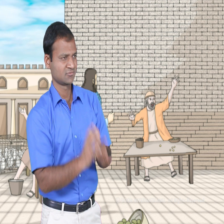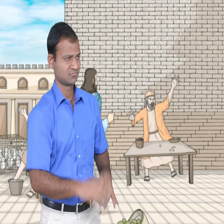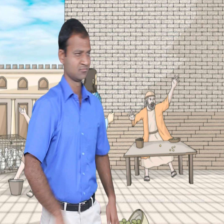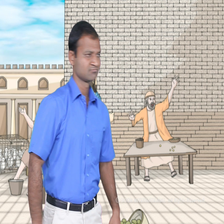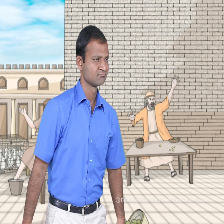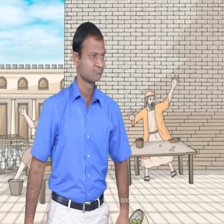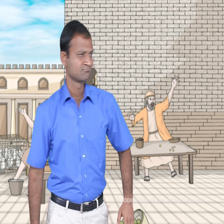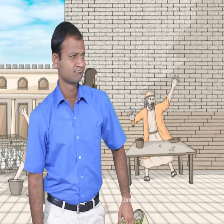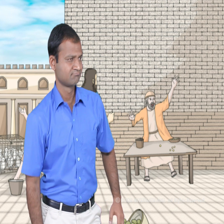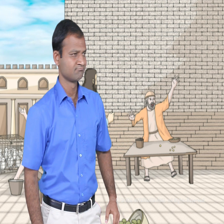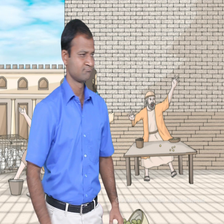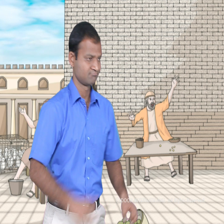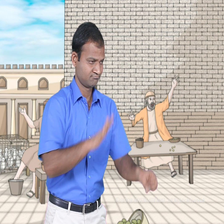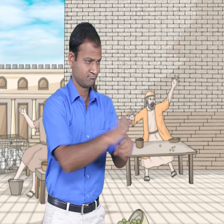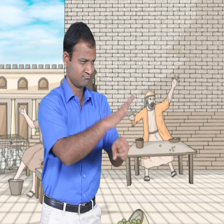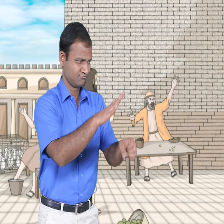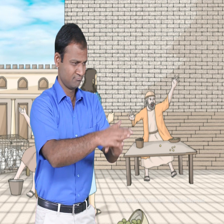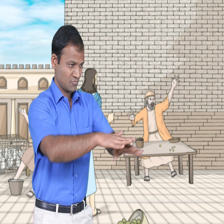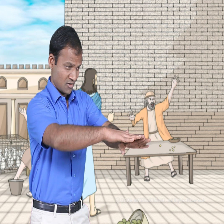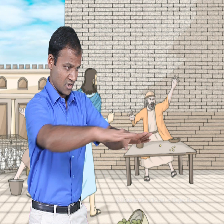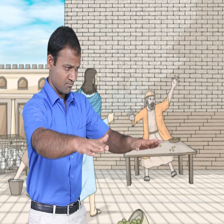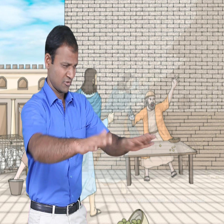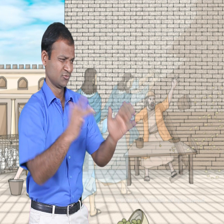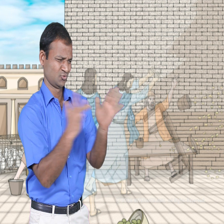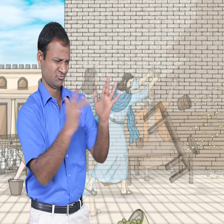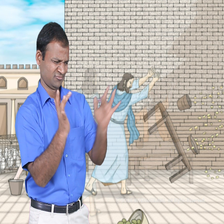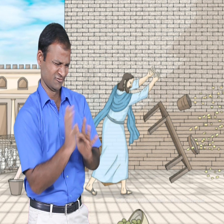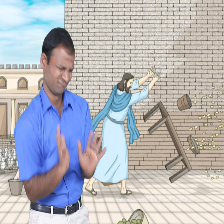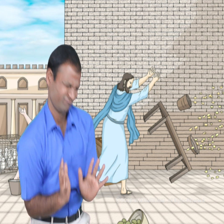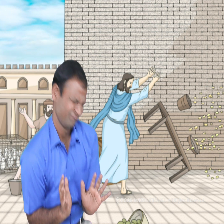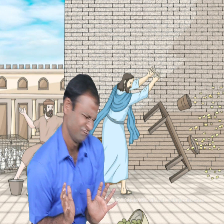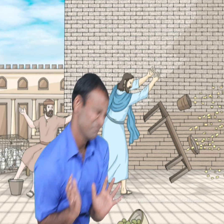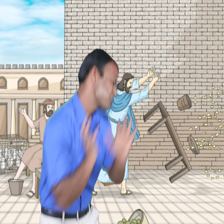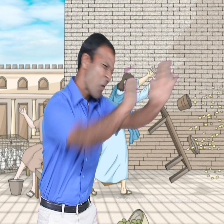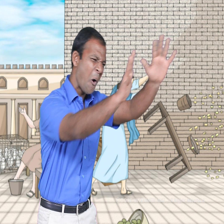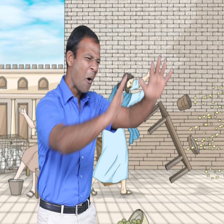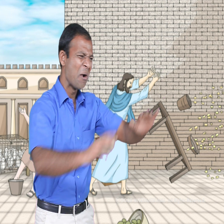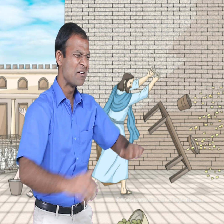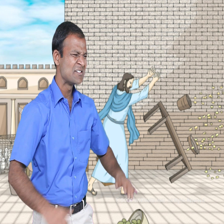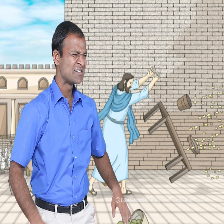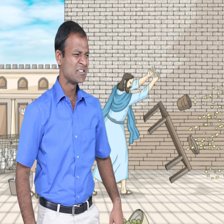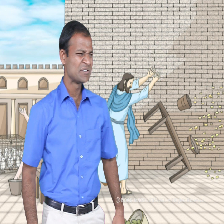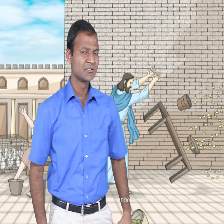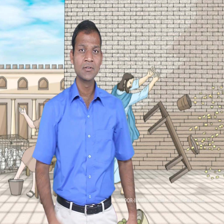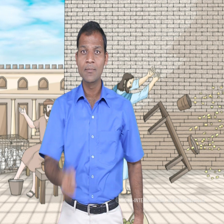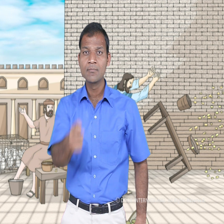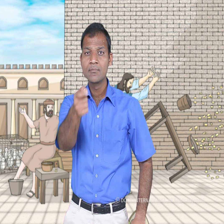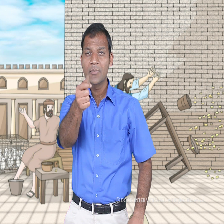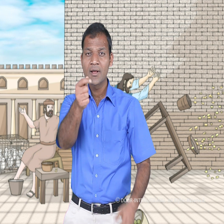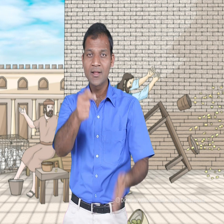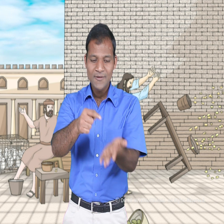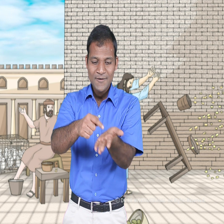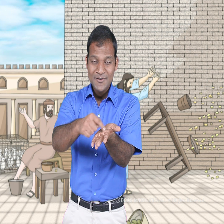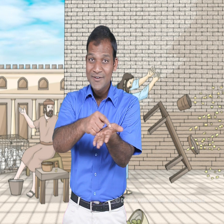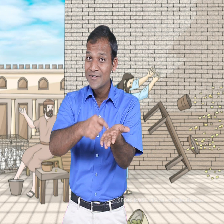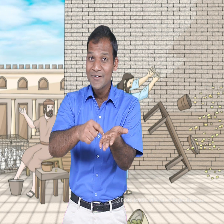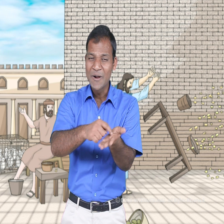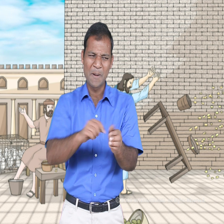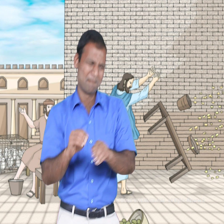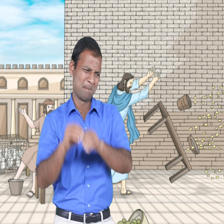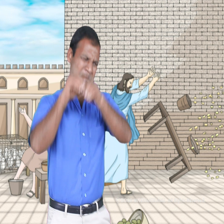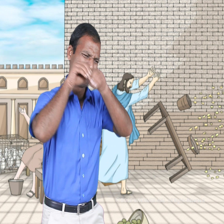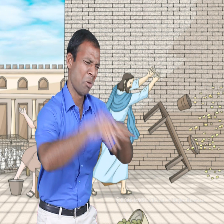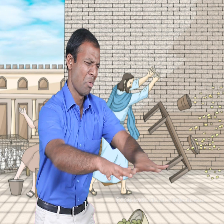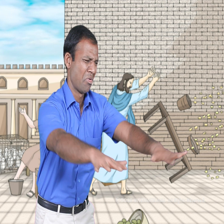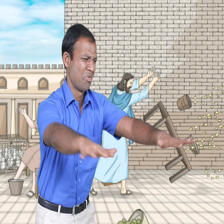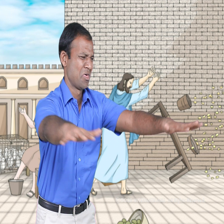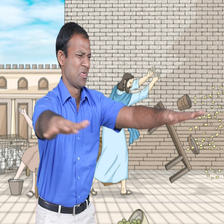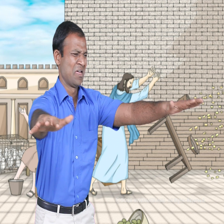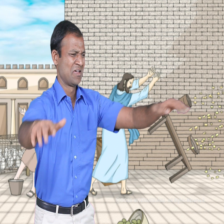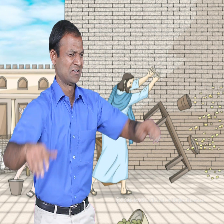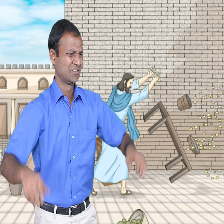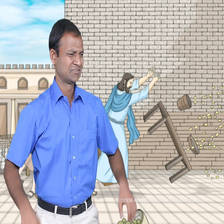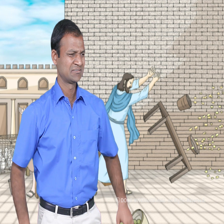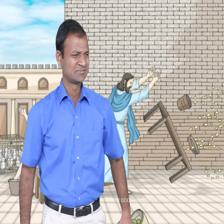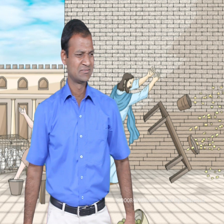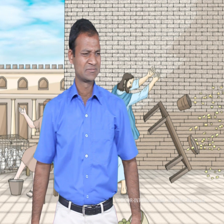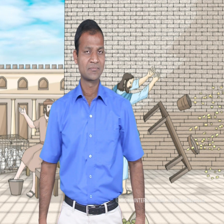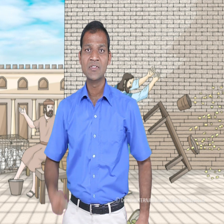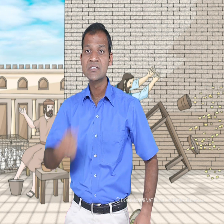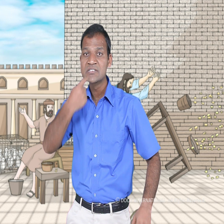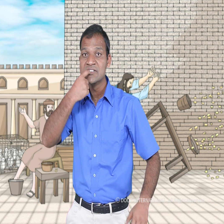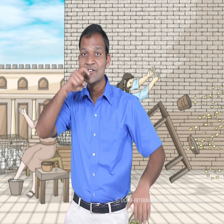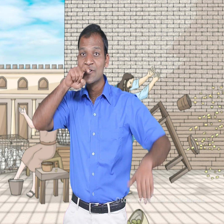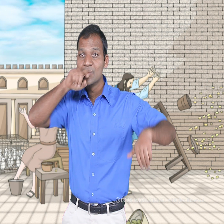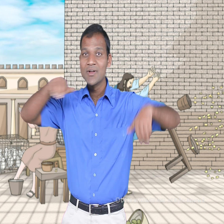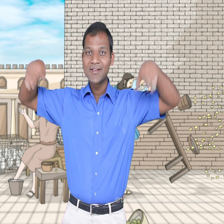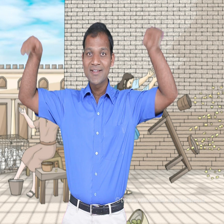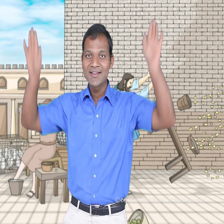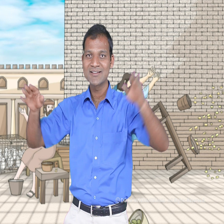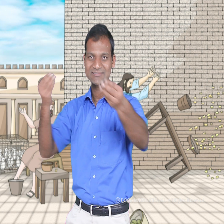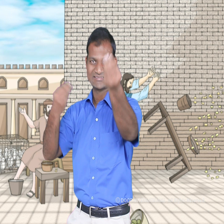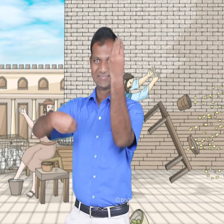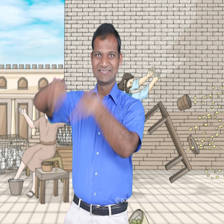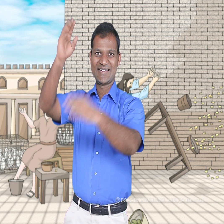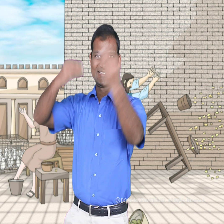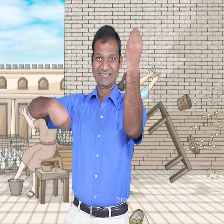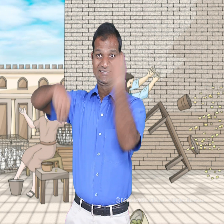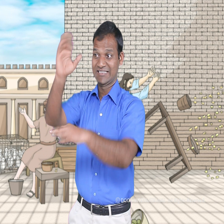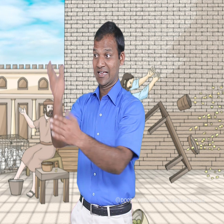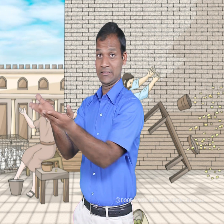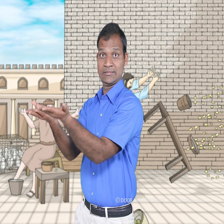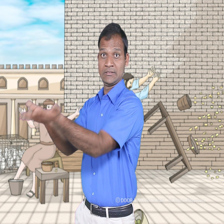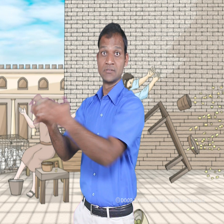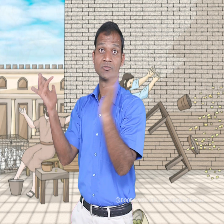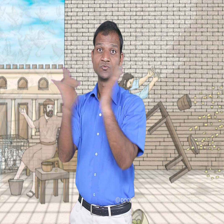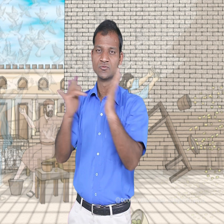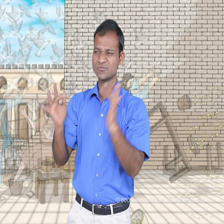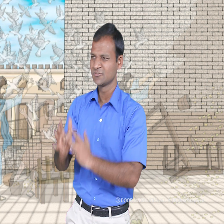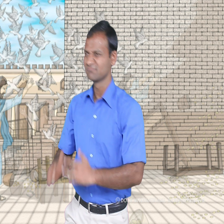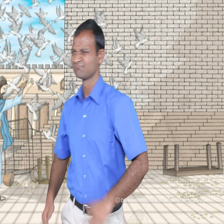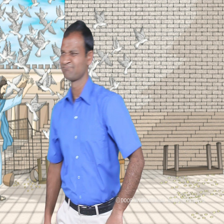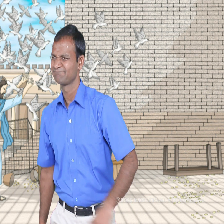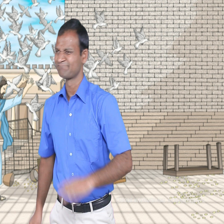He poured out the coins of the money changers and overturned their tables.